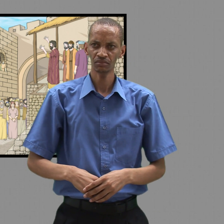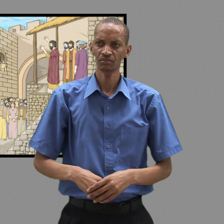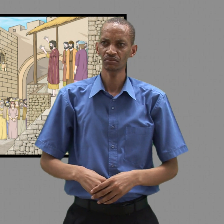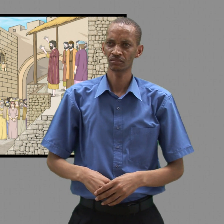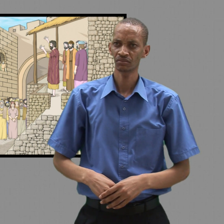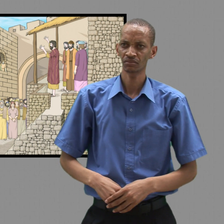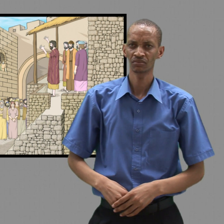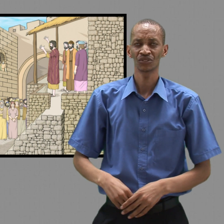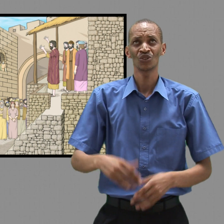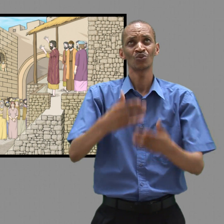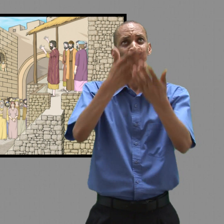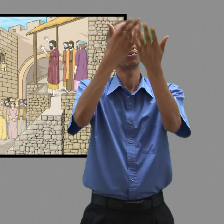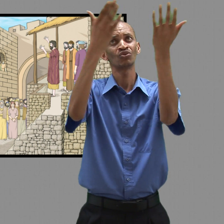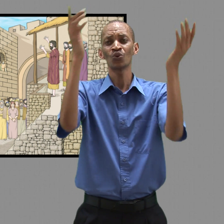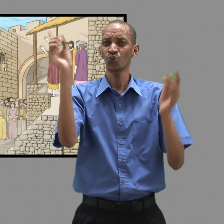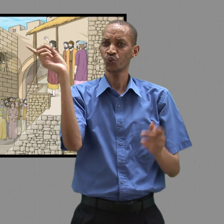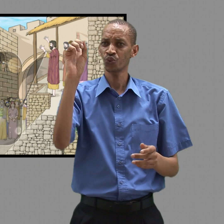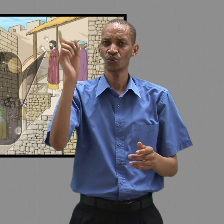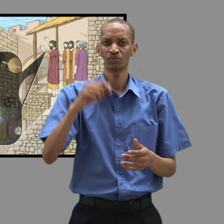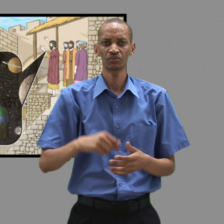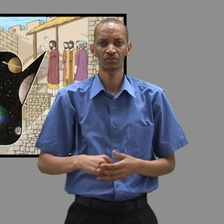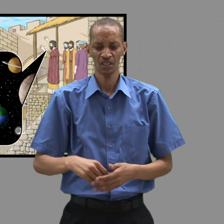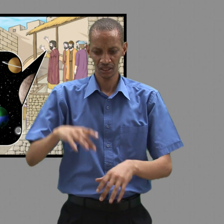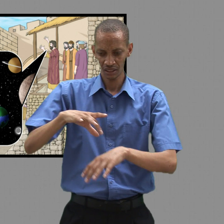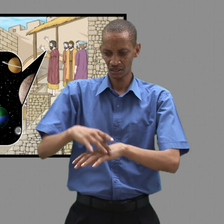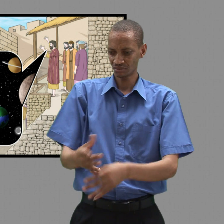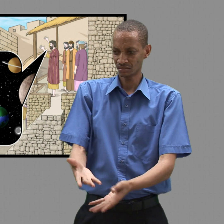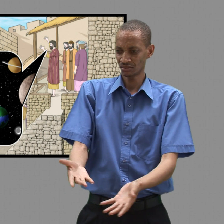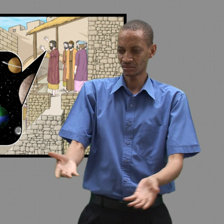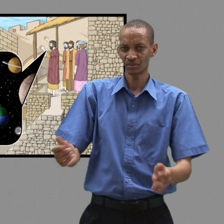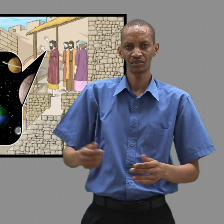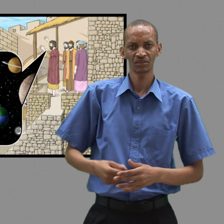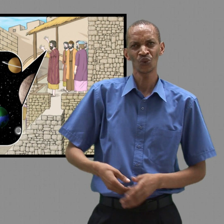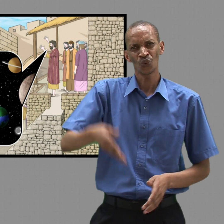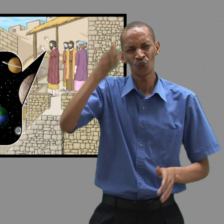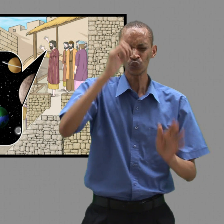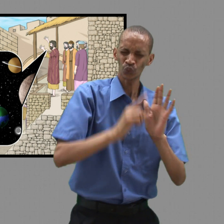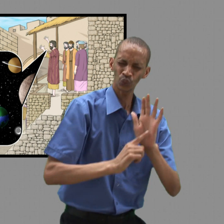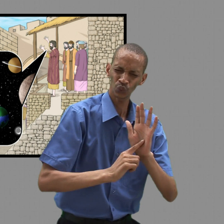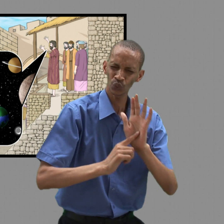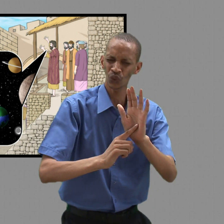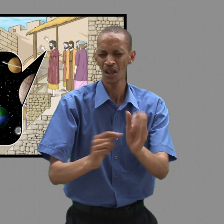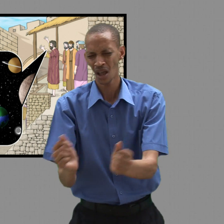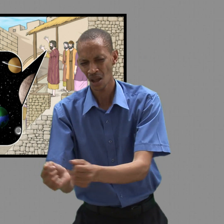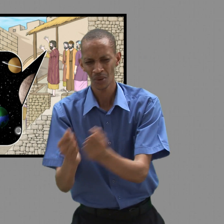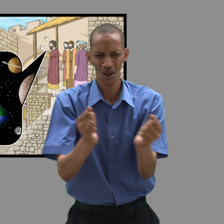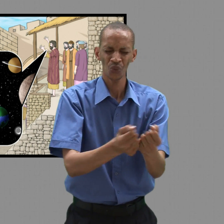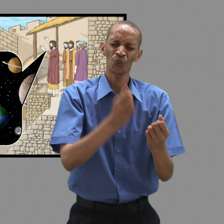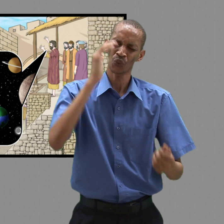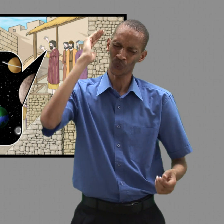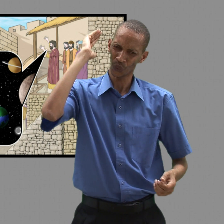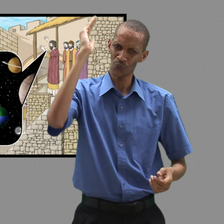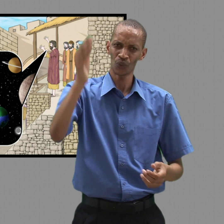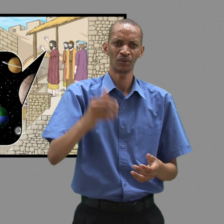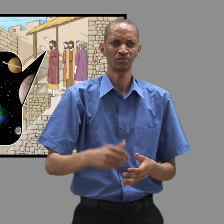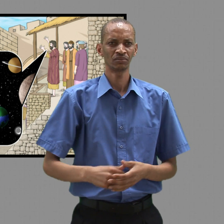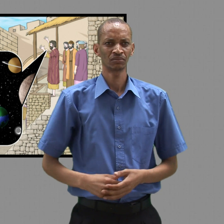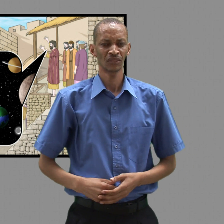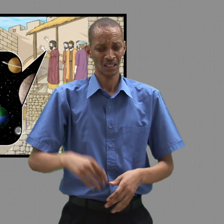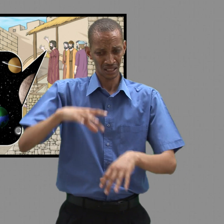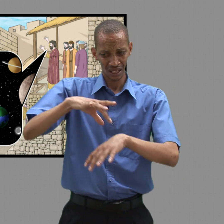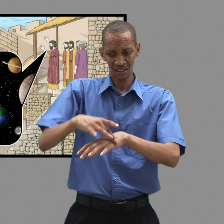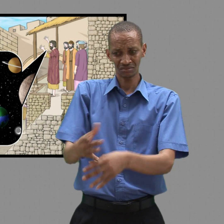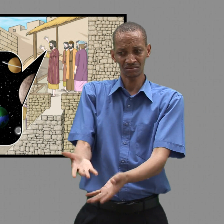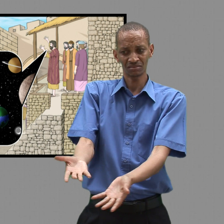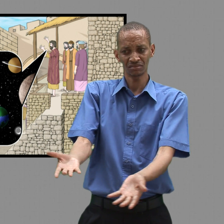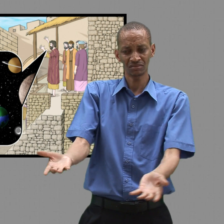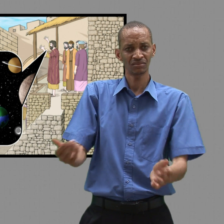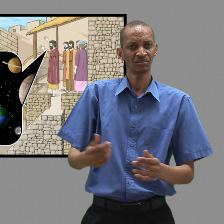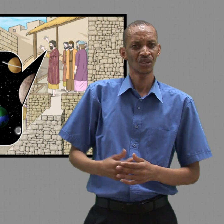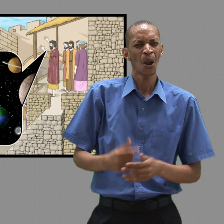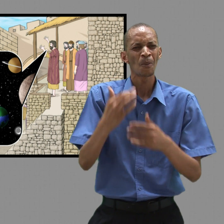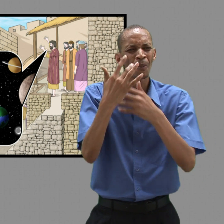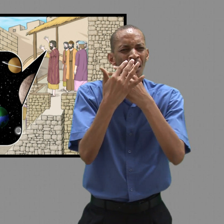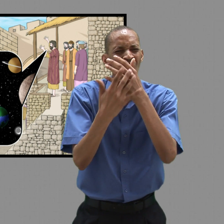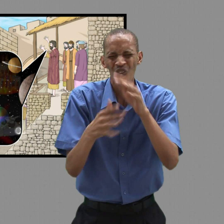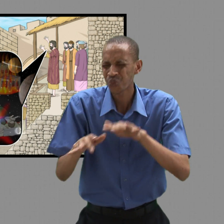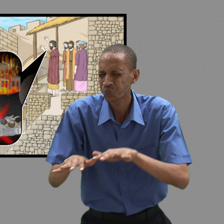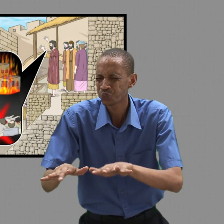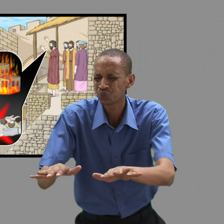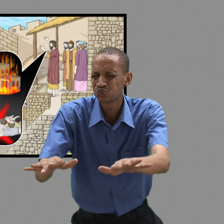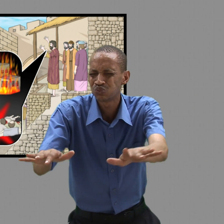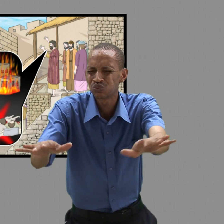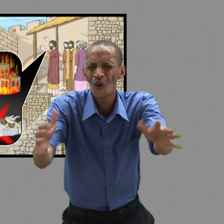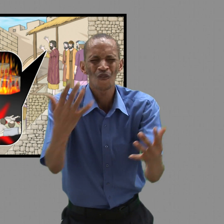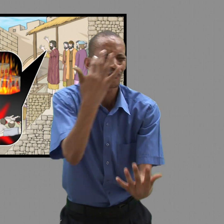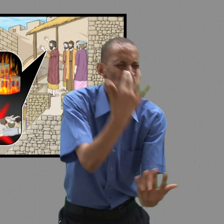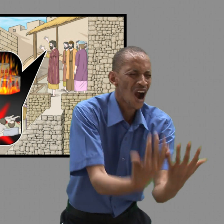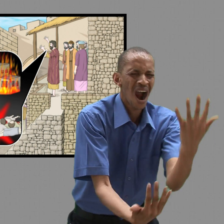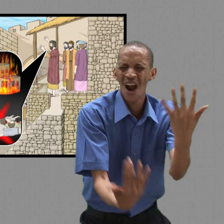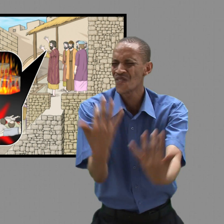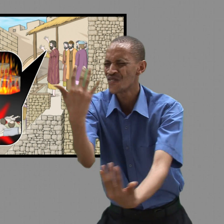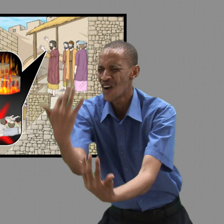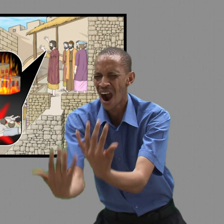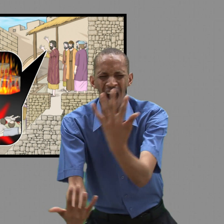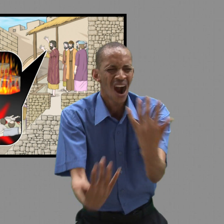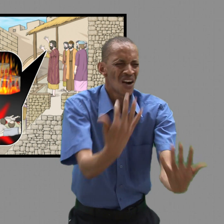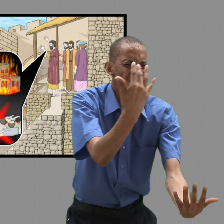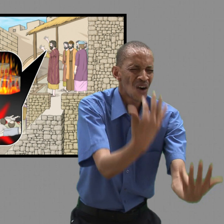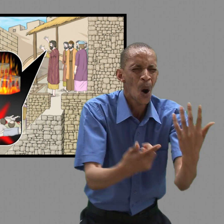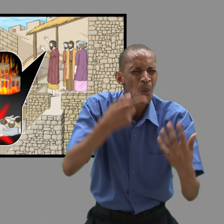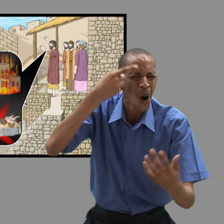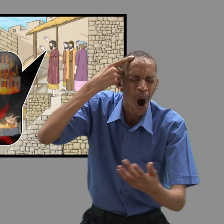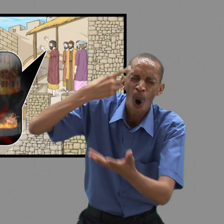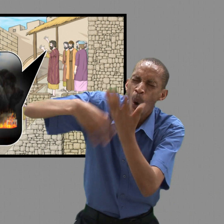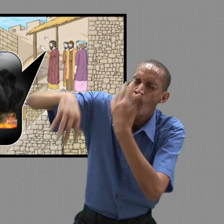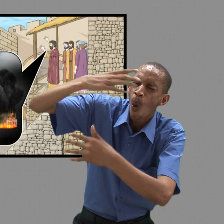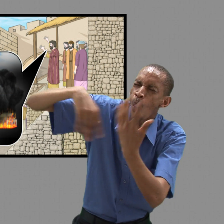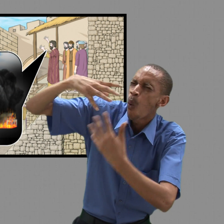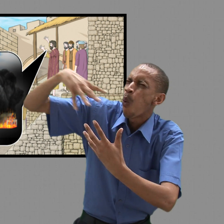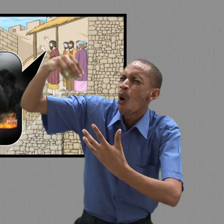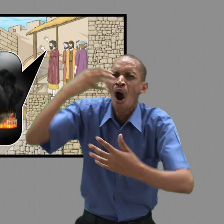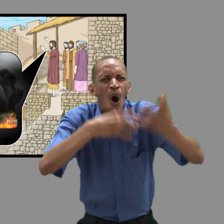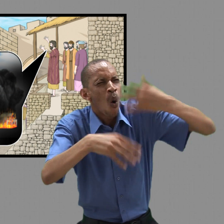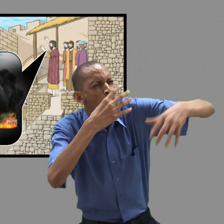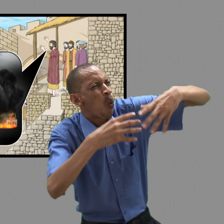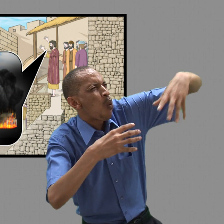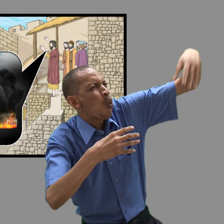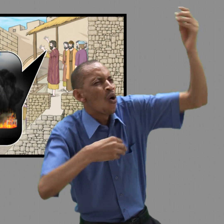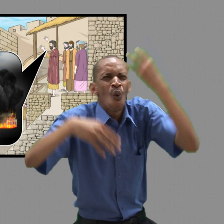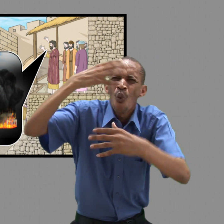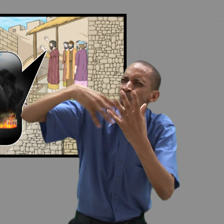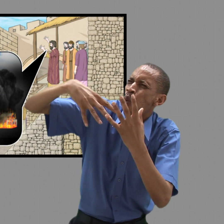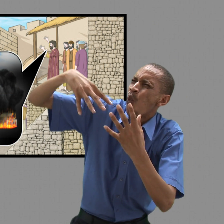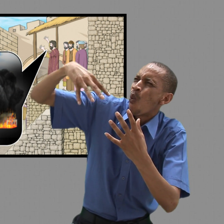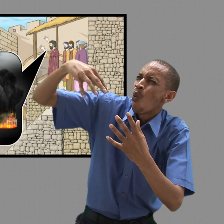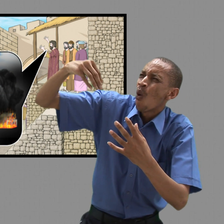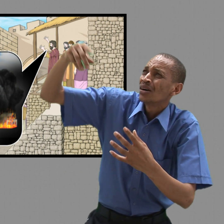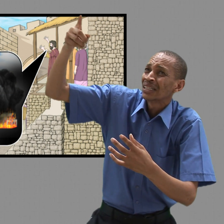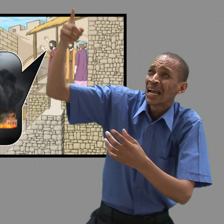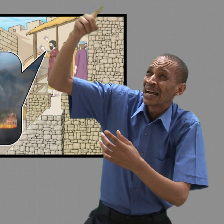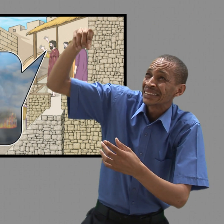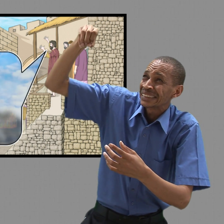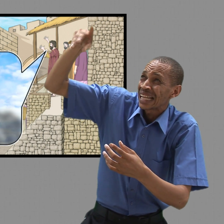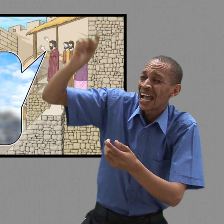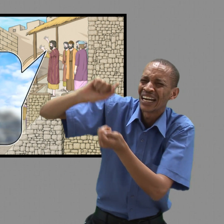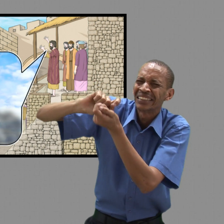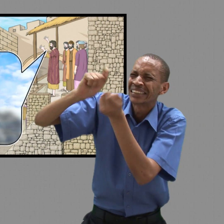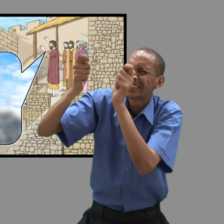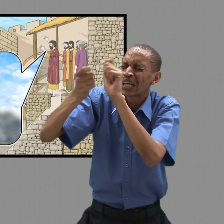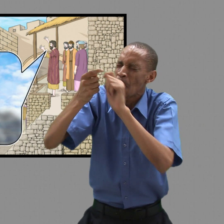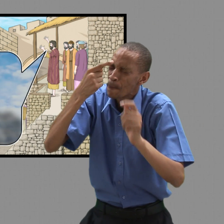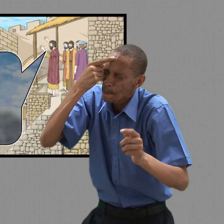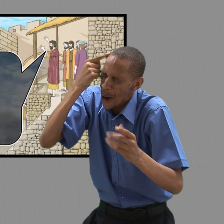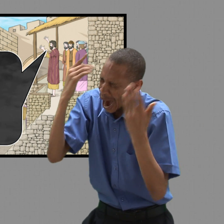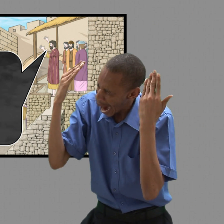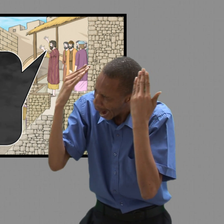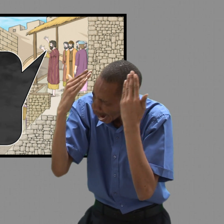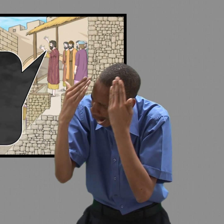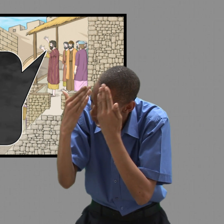I will show wonders in the heavens above and signs on the earth below, blood and fire and billows of smoke.